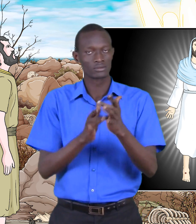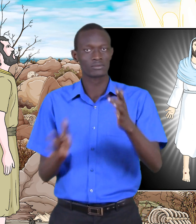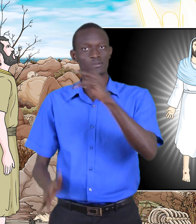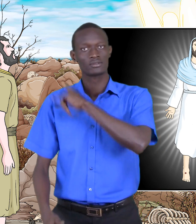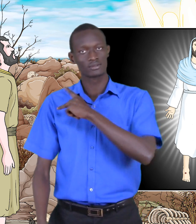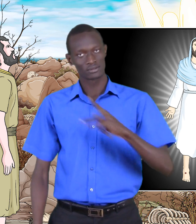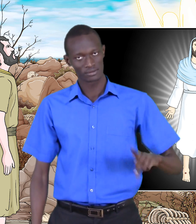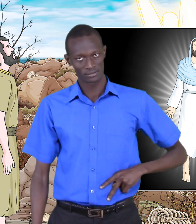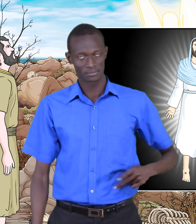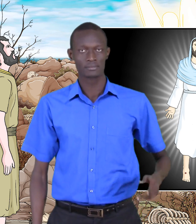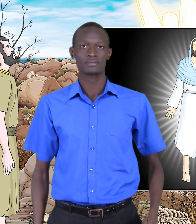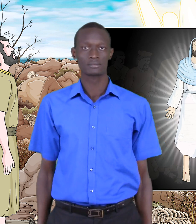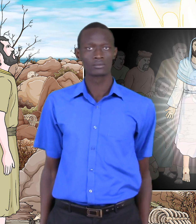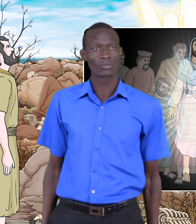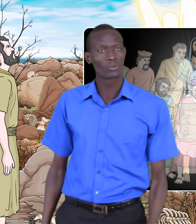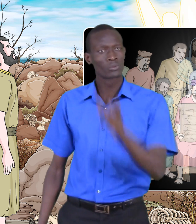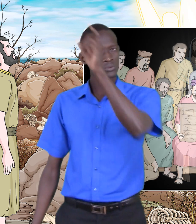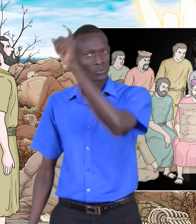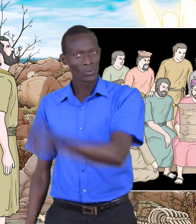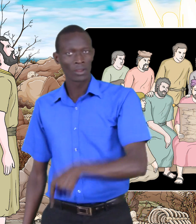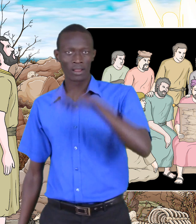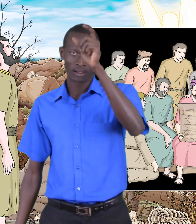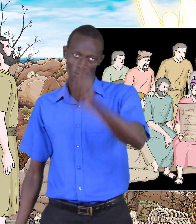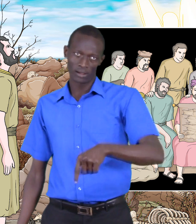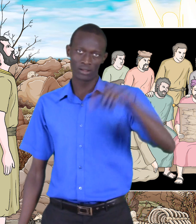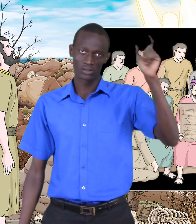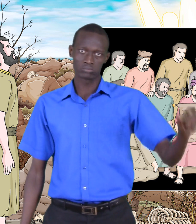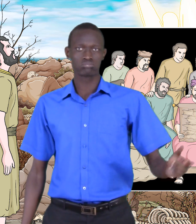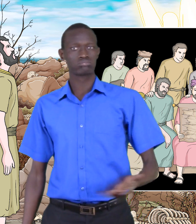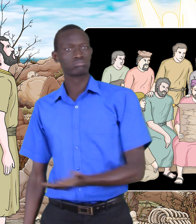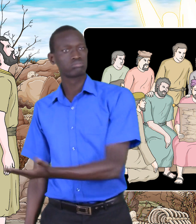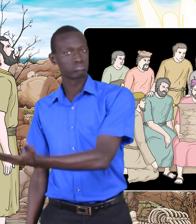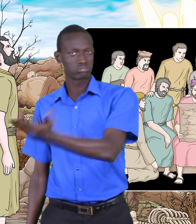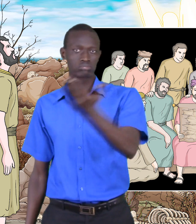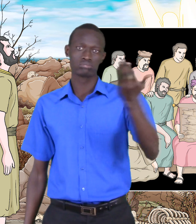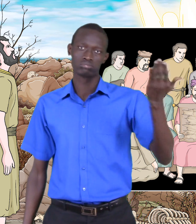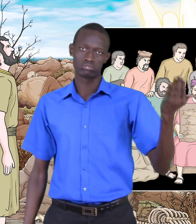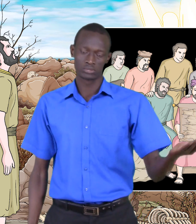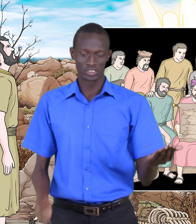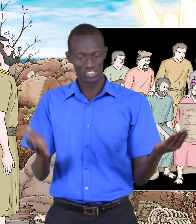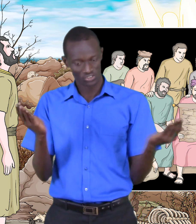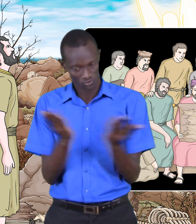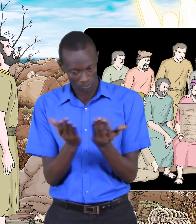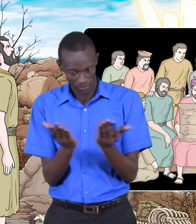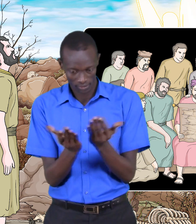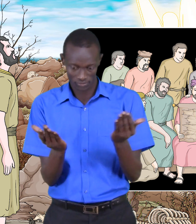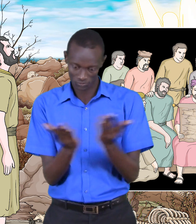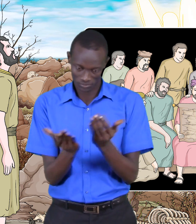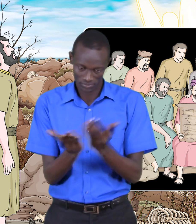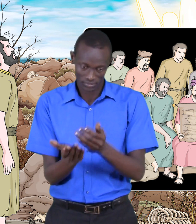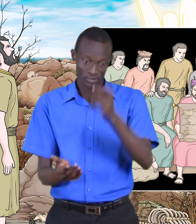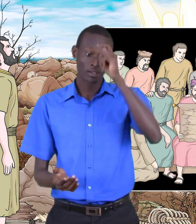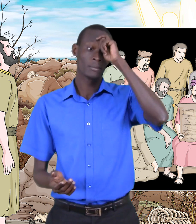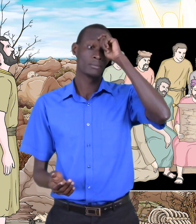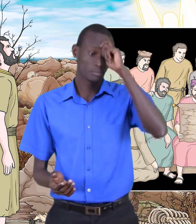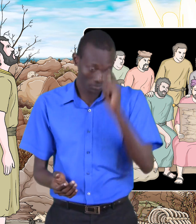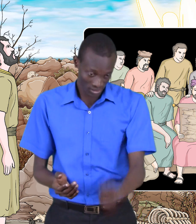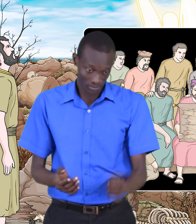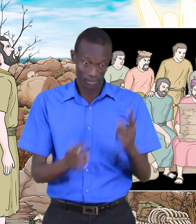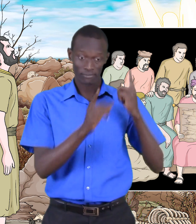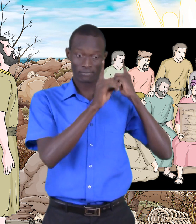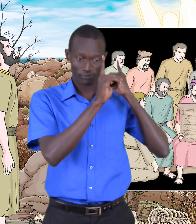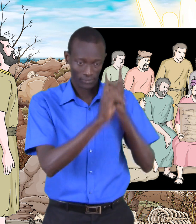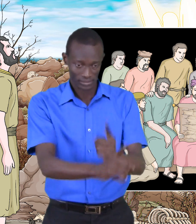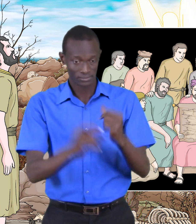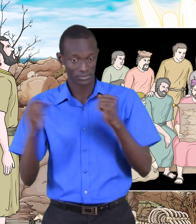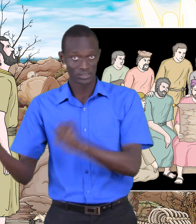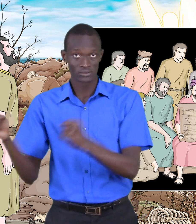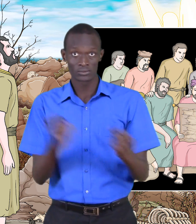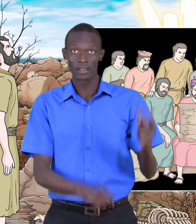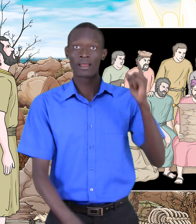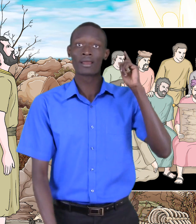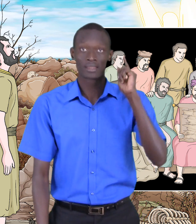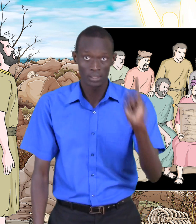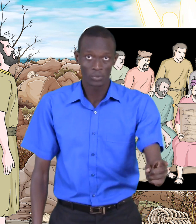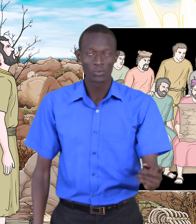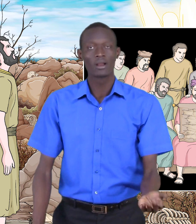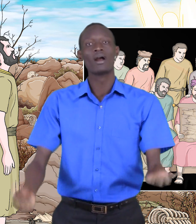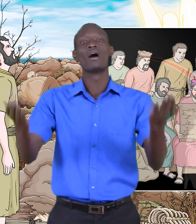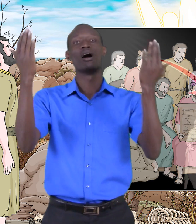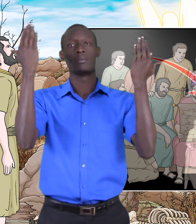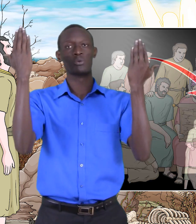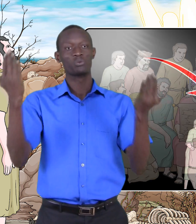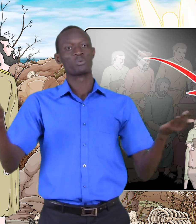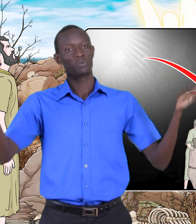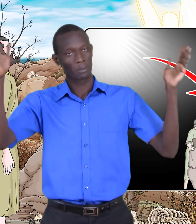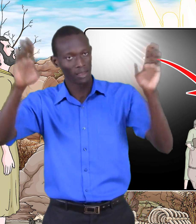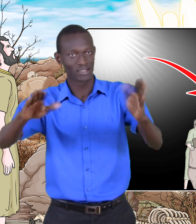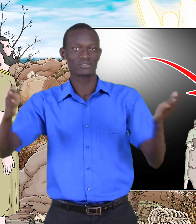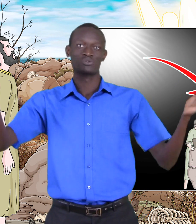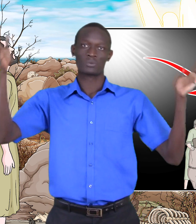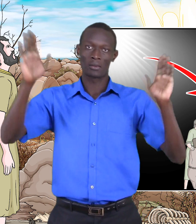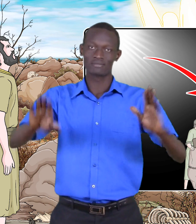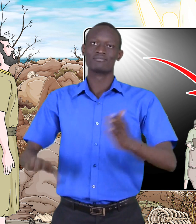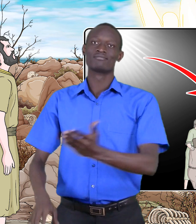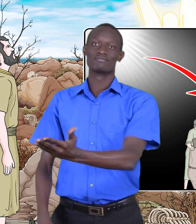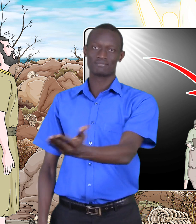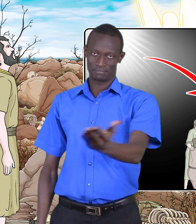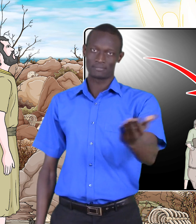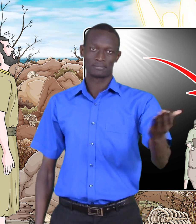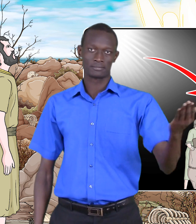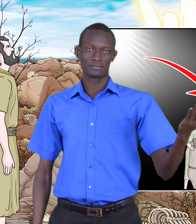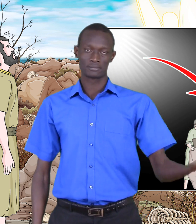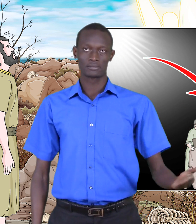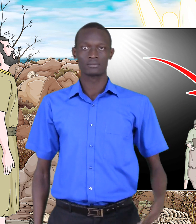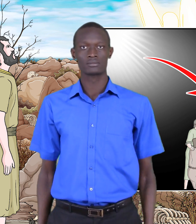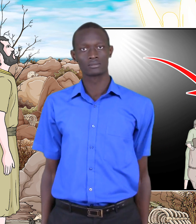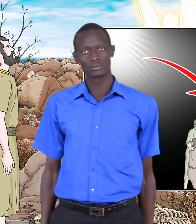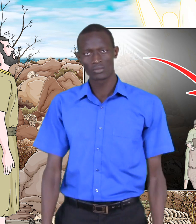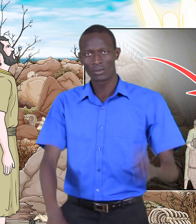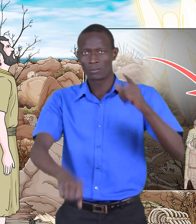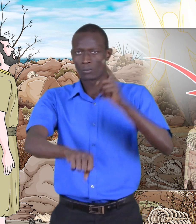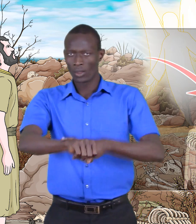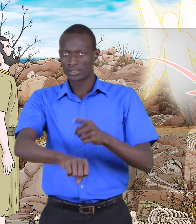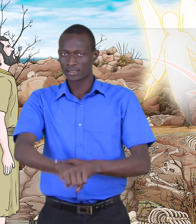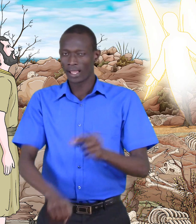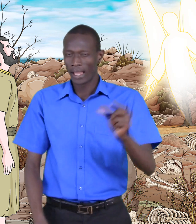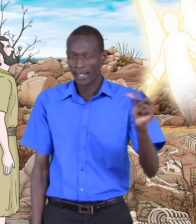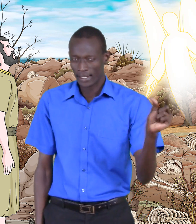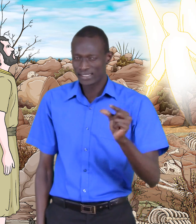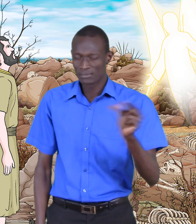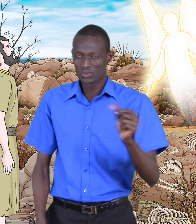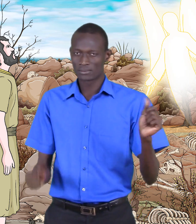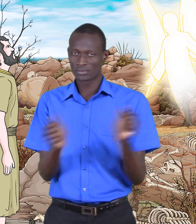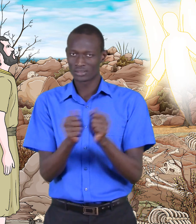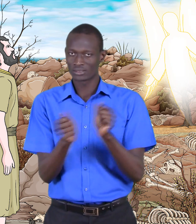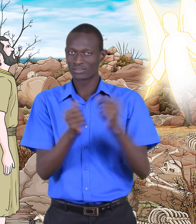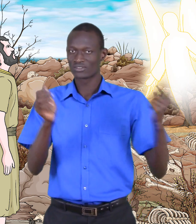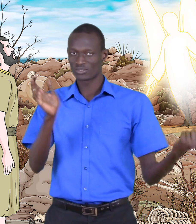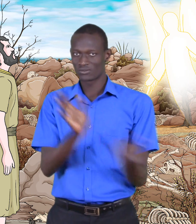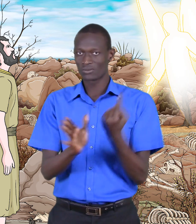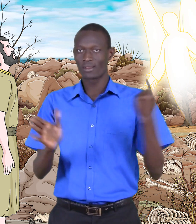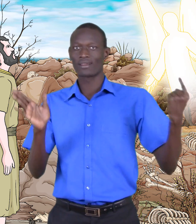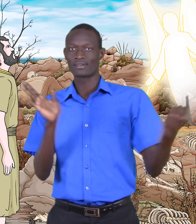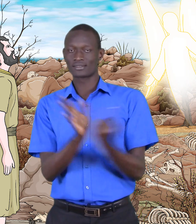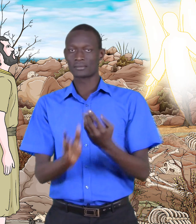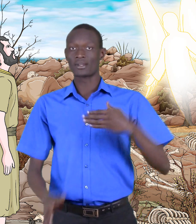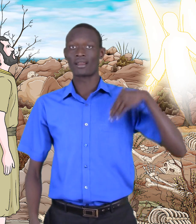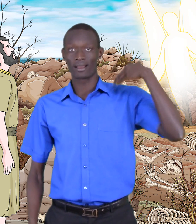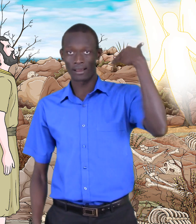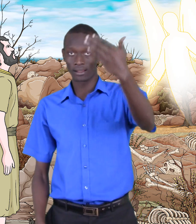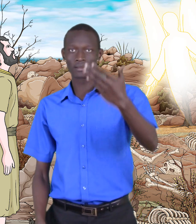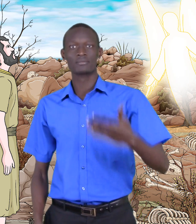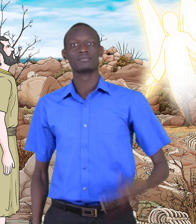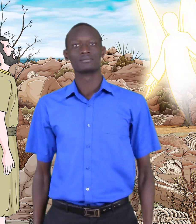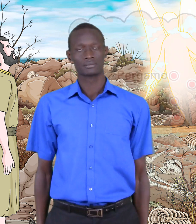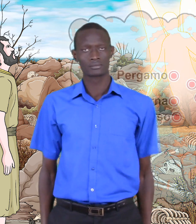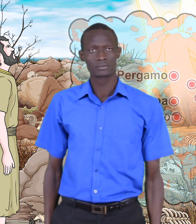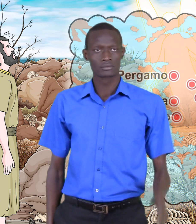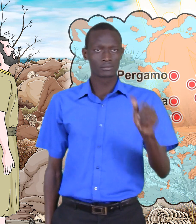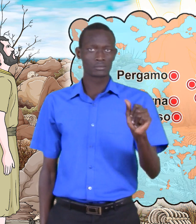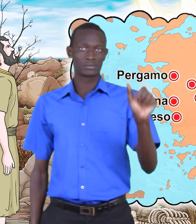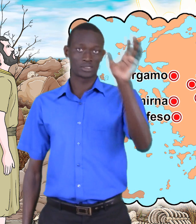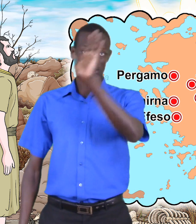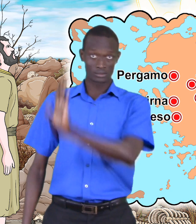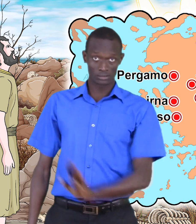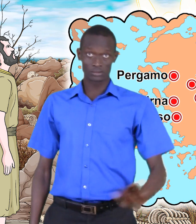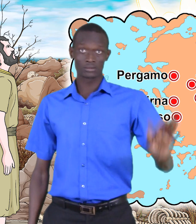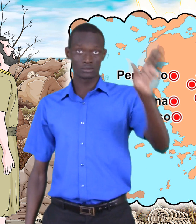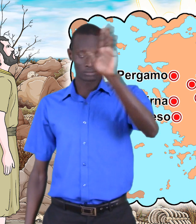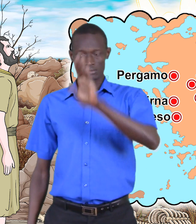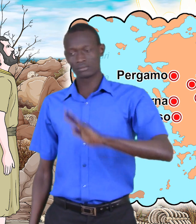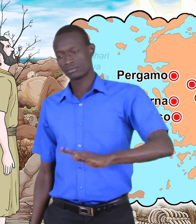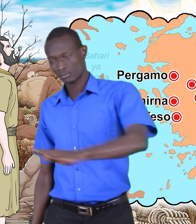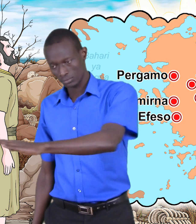Blessed is the one who reads aloud the words of this prophecy, and blessed are those who hear and obey what is written in it, because the time is near.